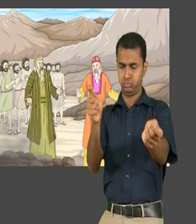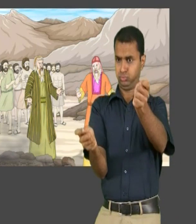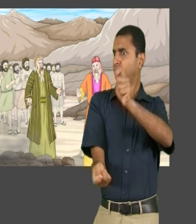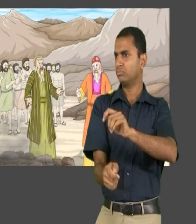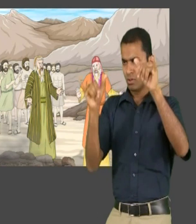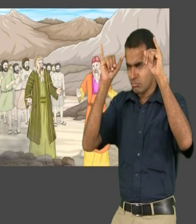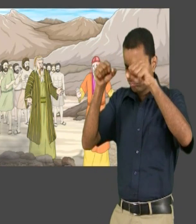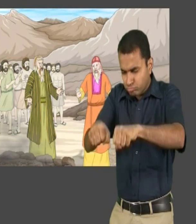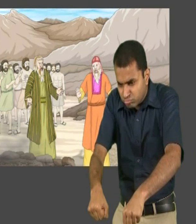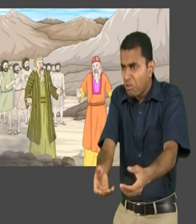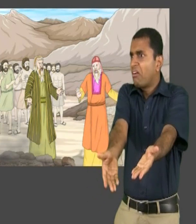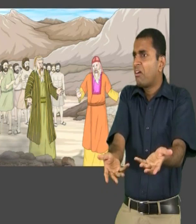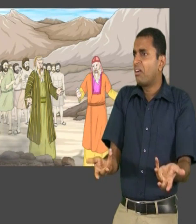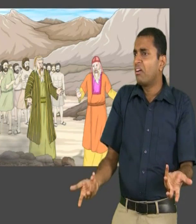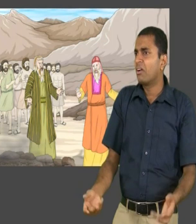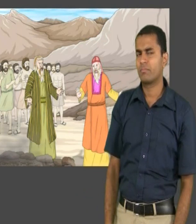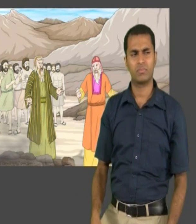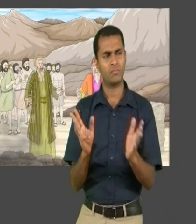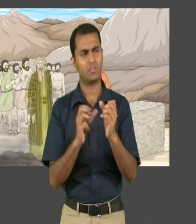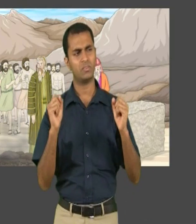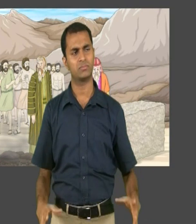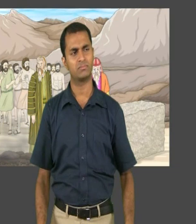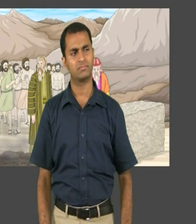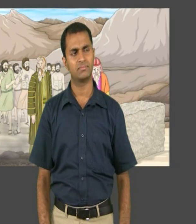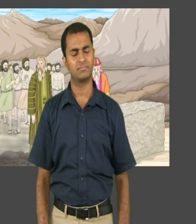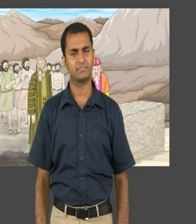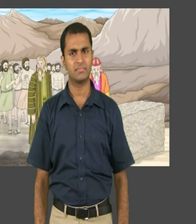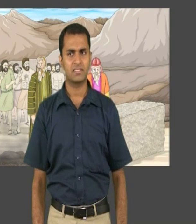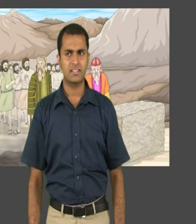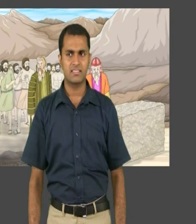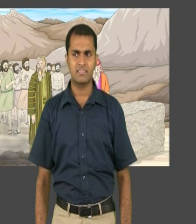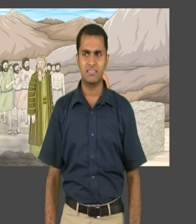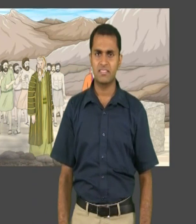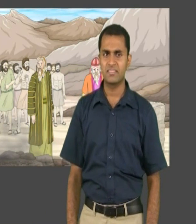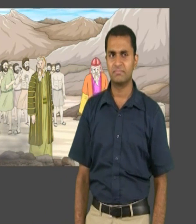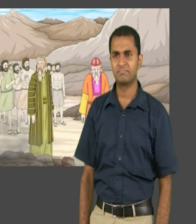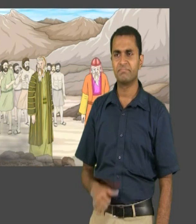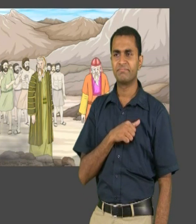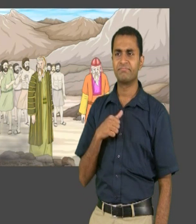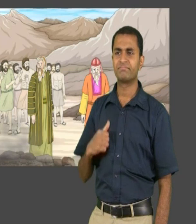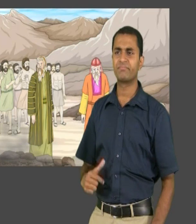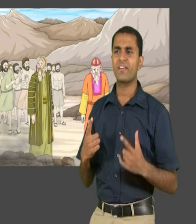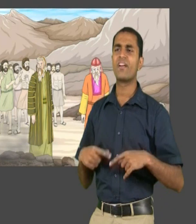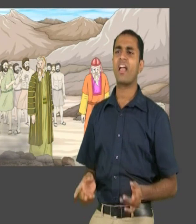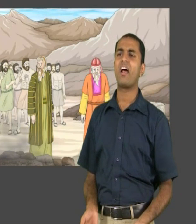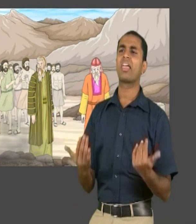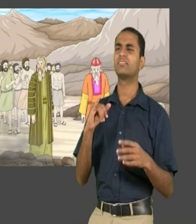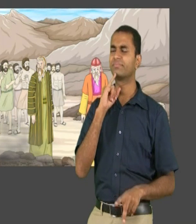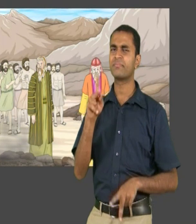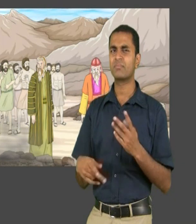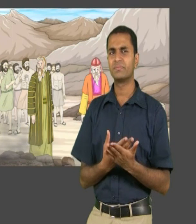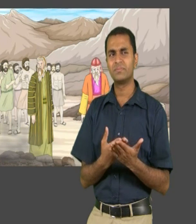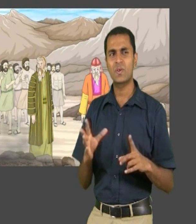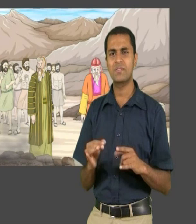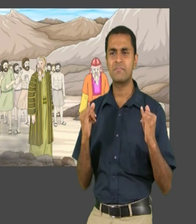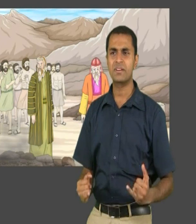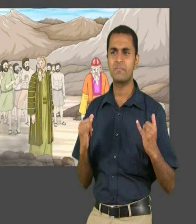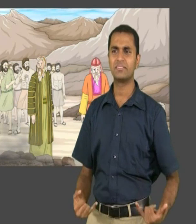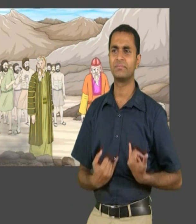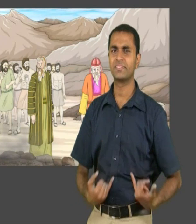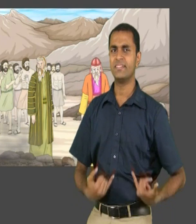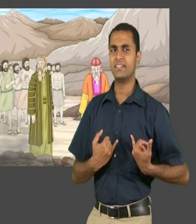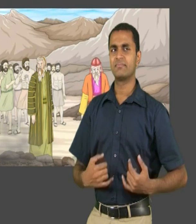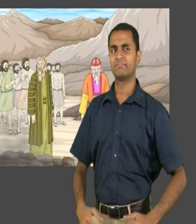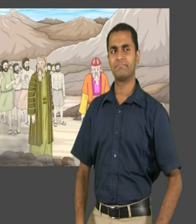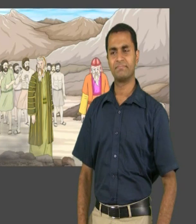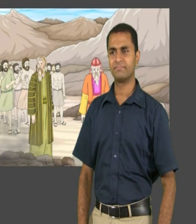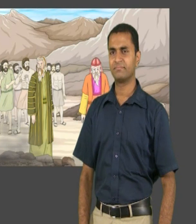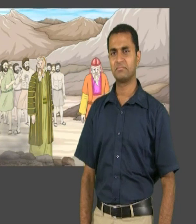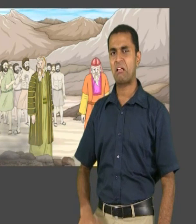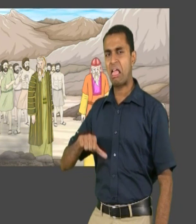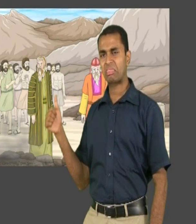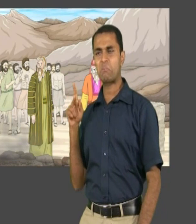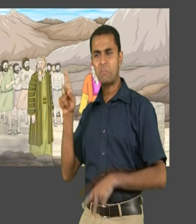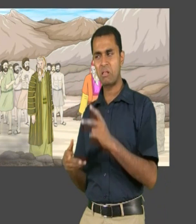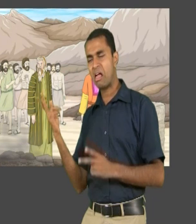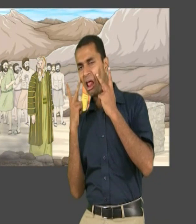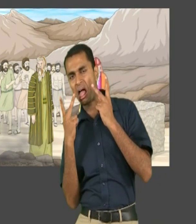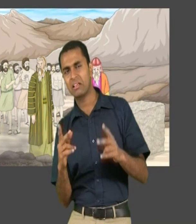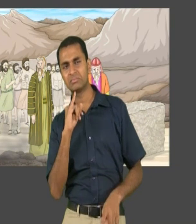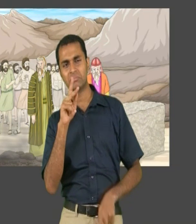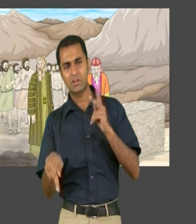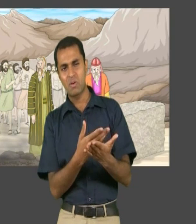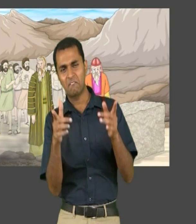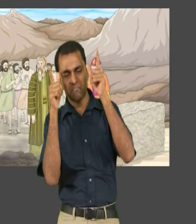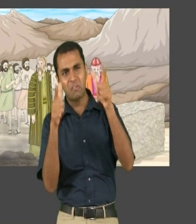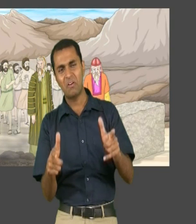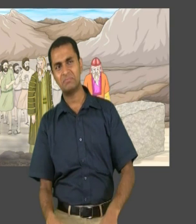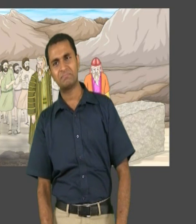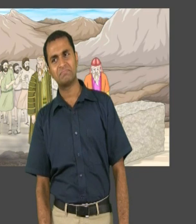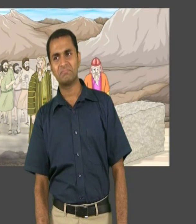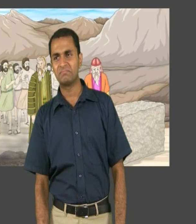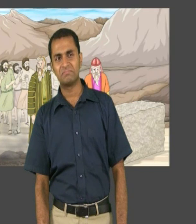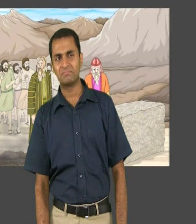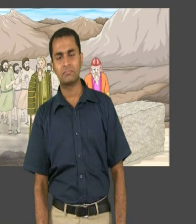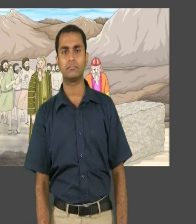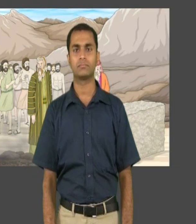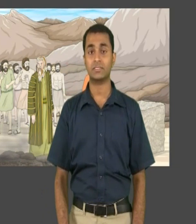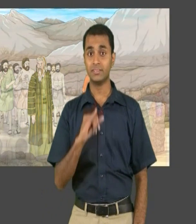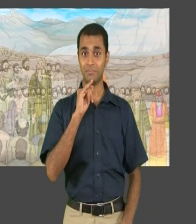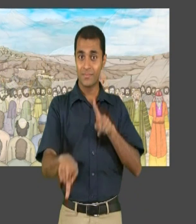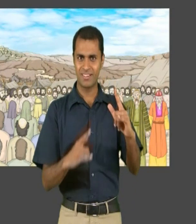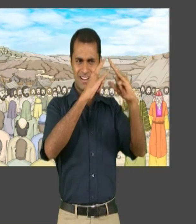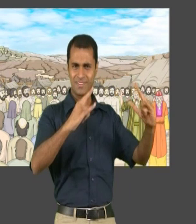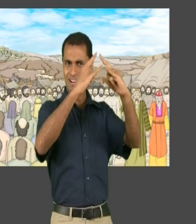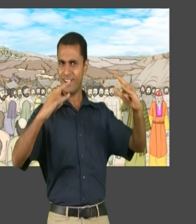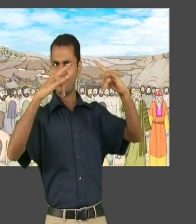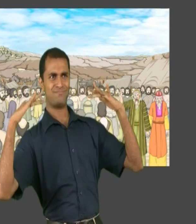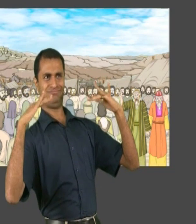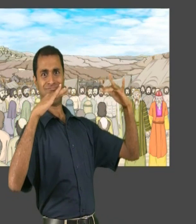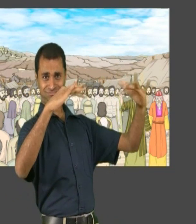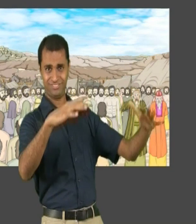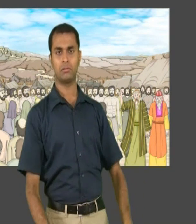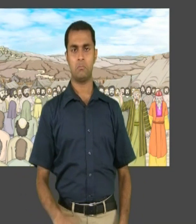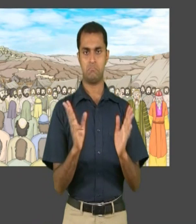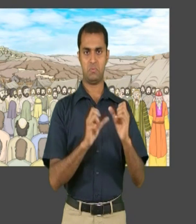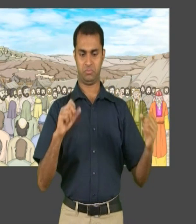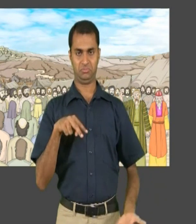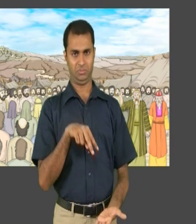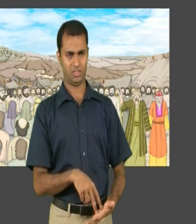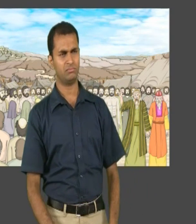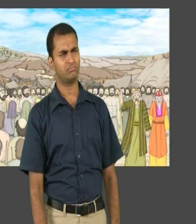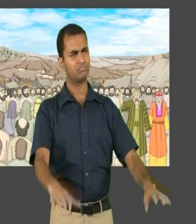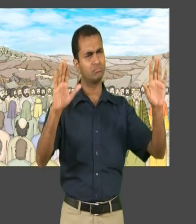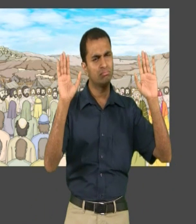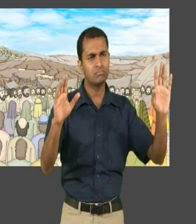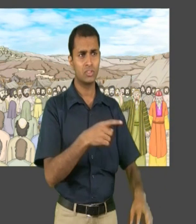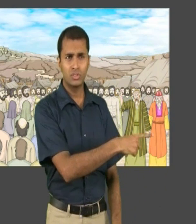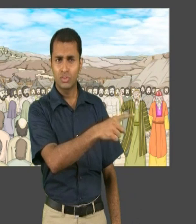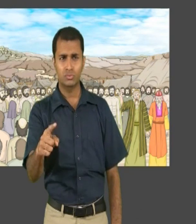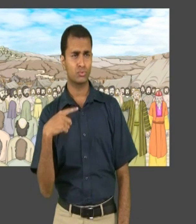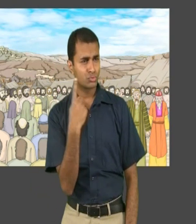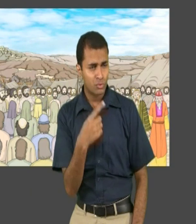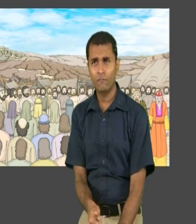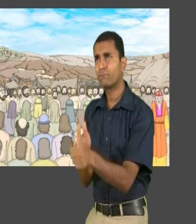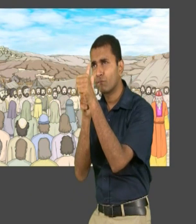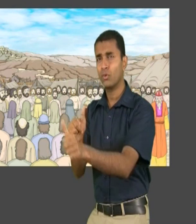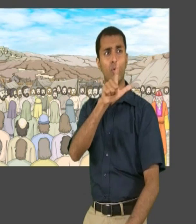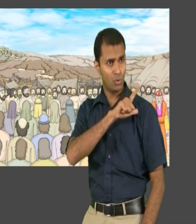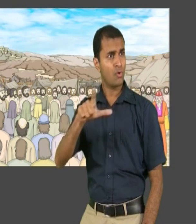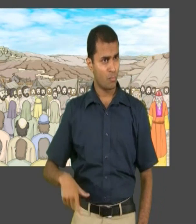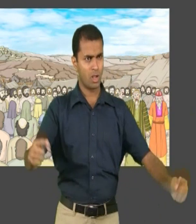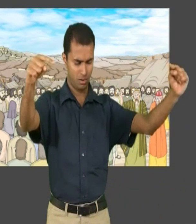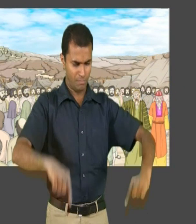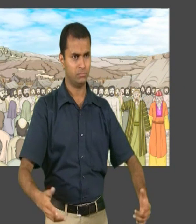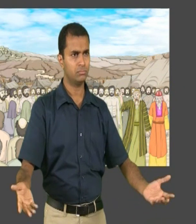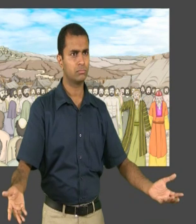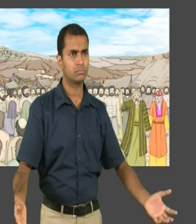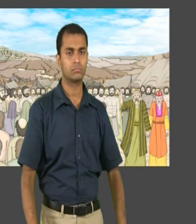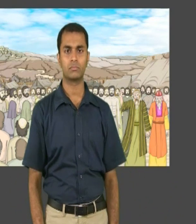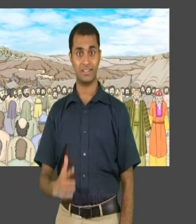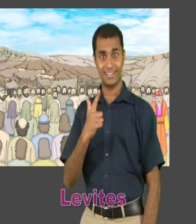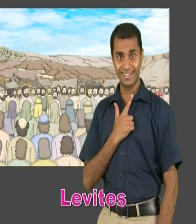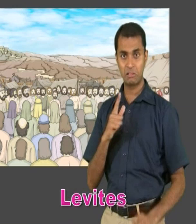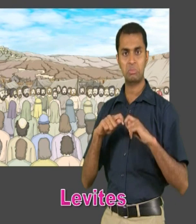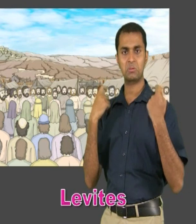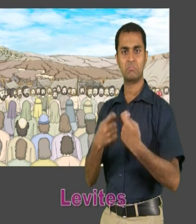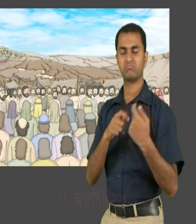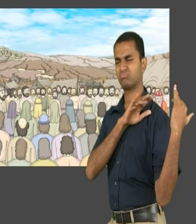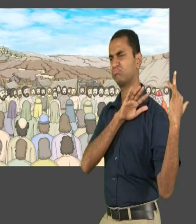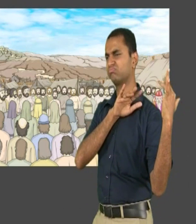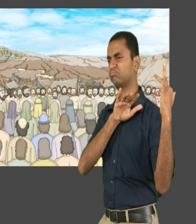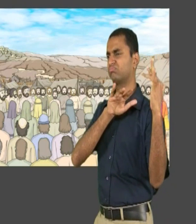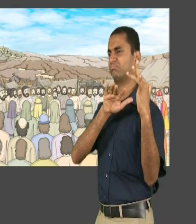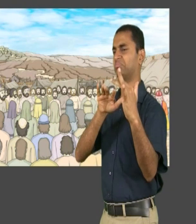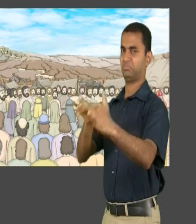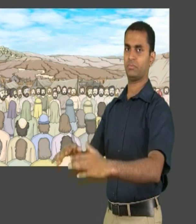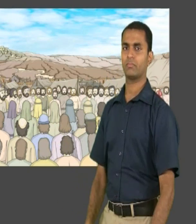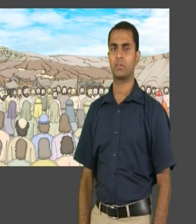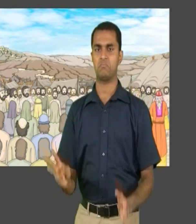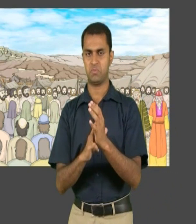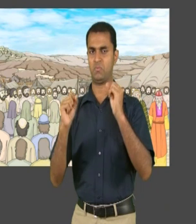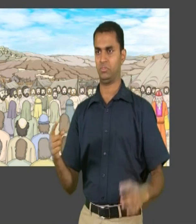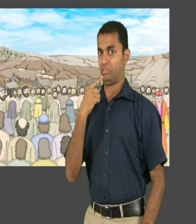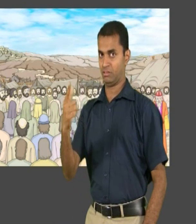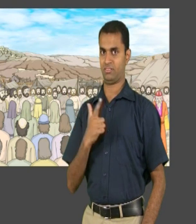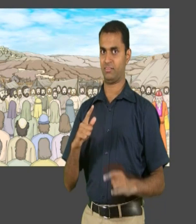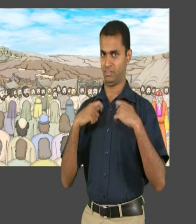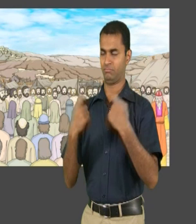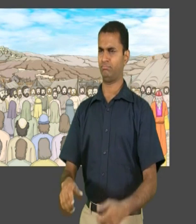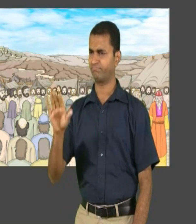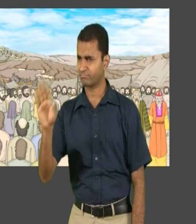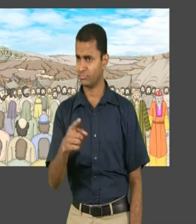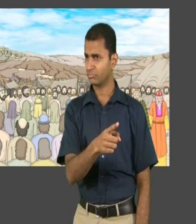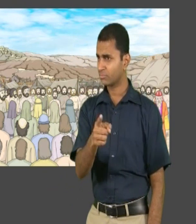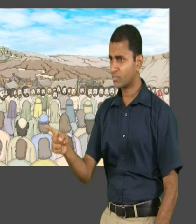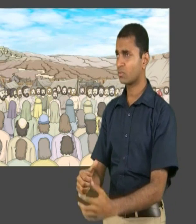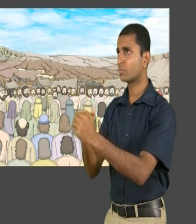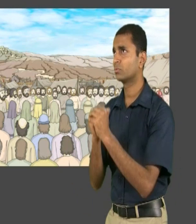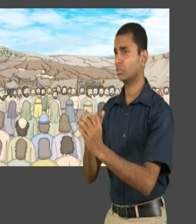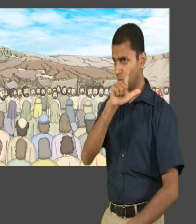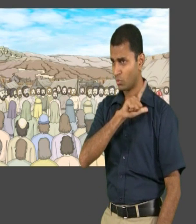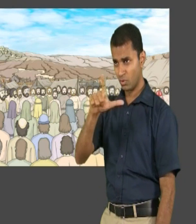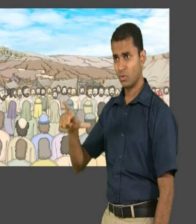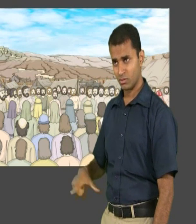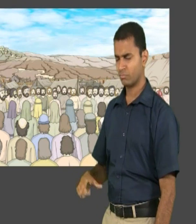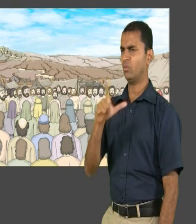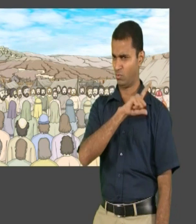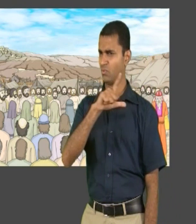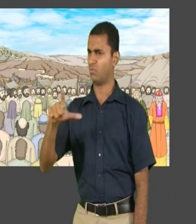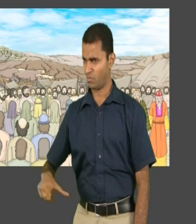Moses saw that the people were out of control, for Aaron had let them run wild and become a laughingstock to their enemies. So Moses stood at the entrance to the camp and said, “Whoever is for the LORD, come to me.” And all the Levites gathered around him.